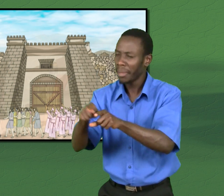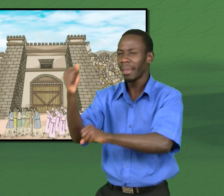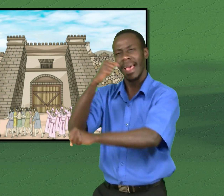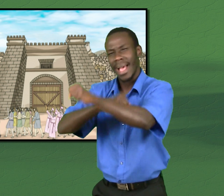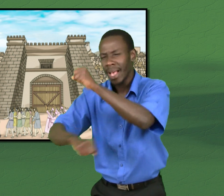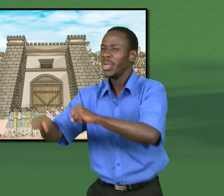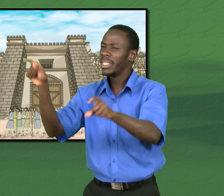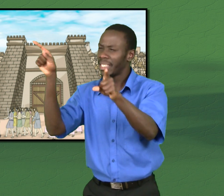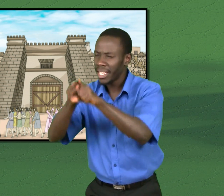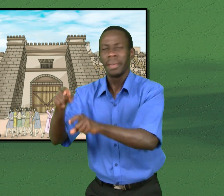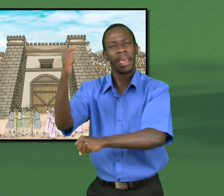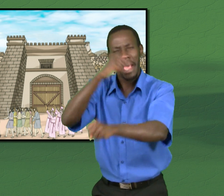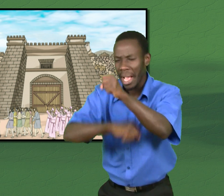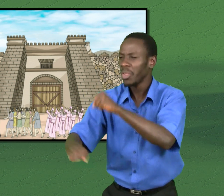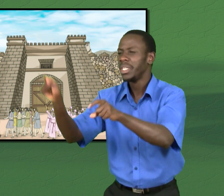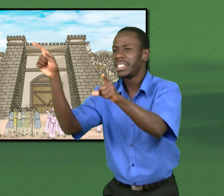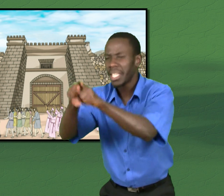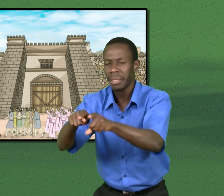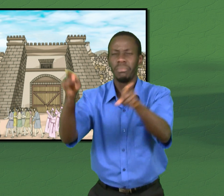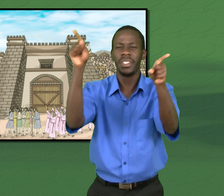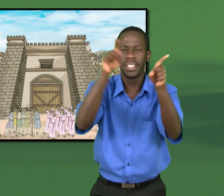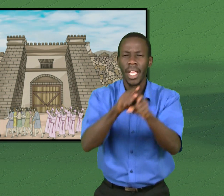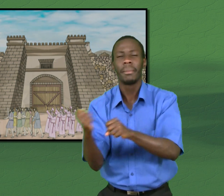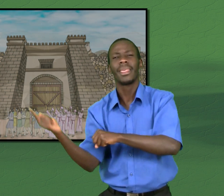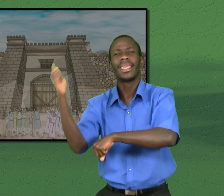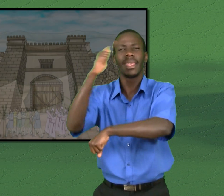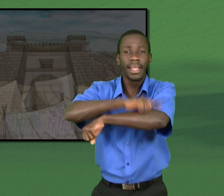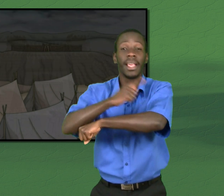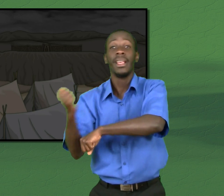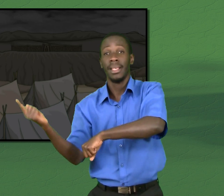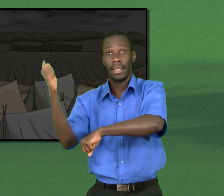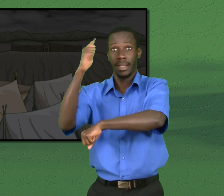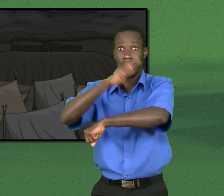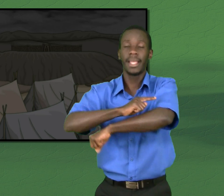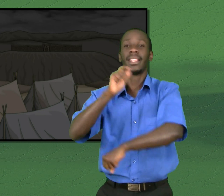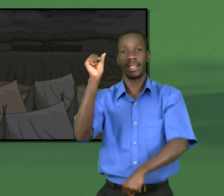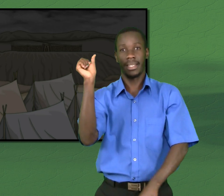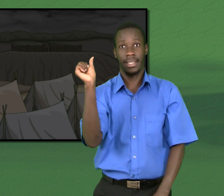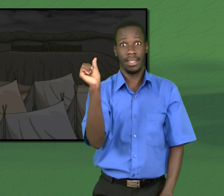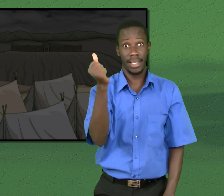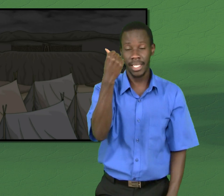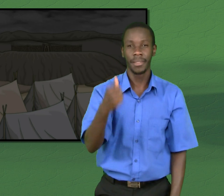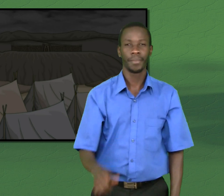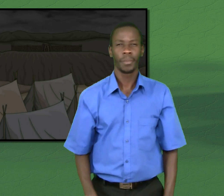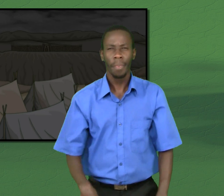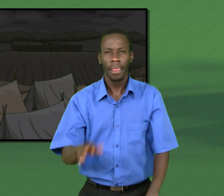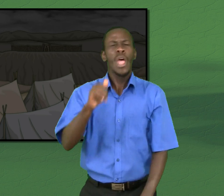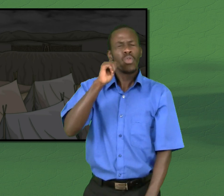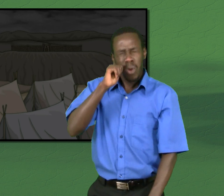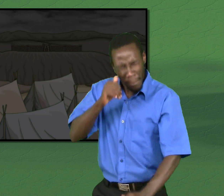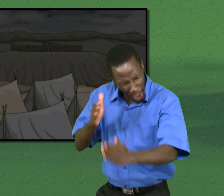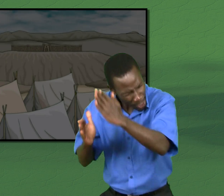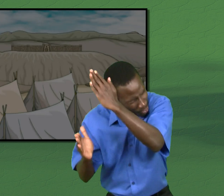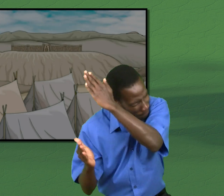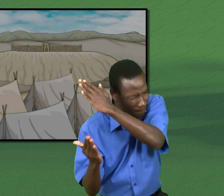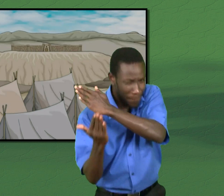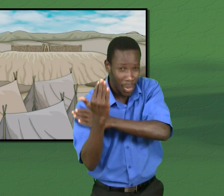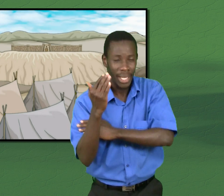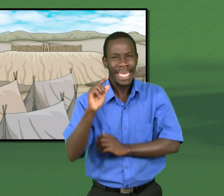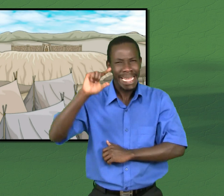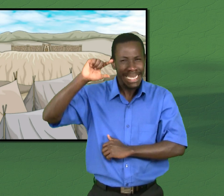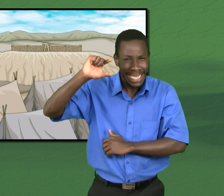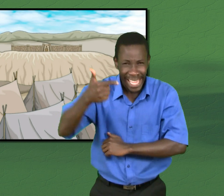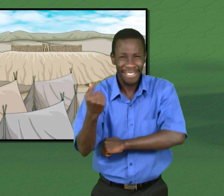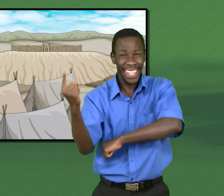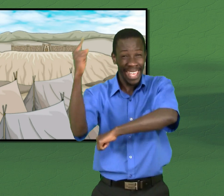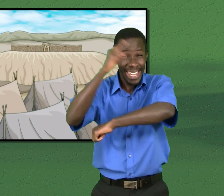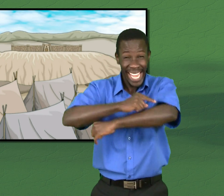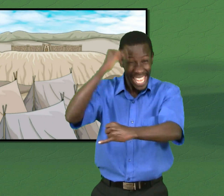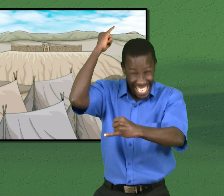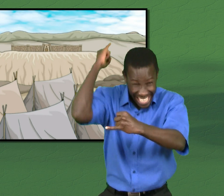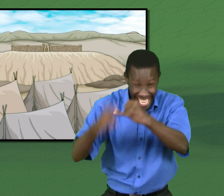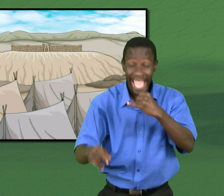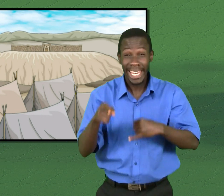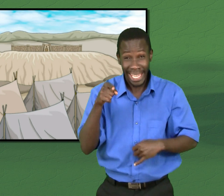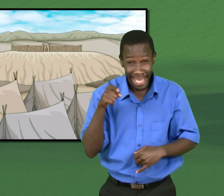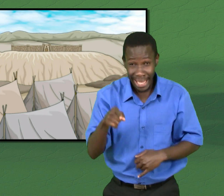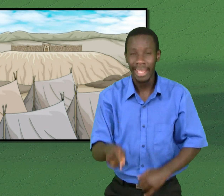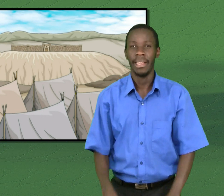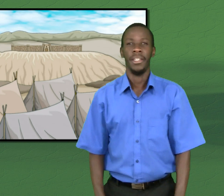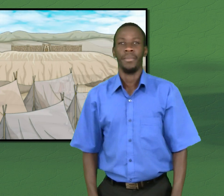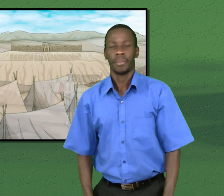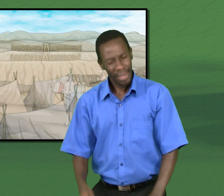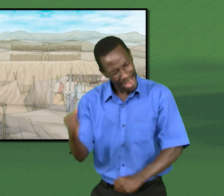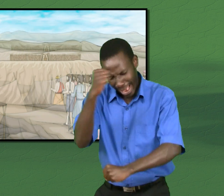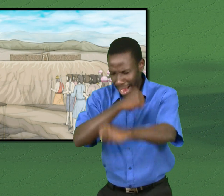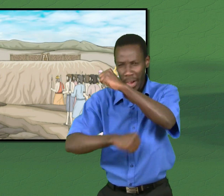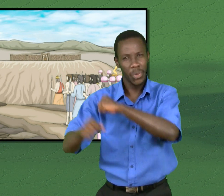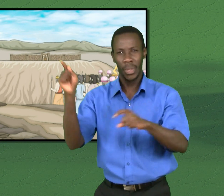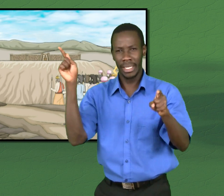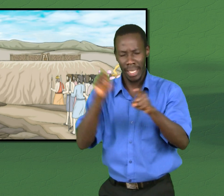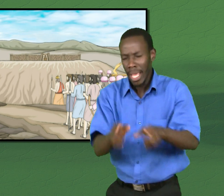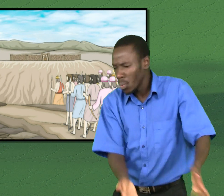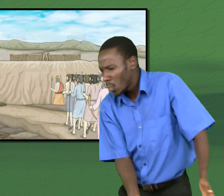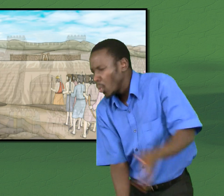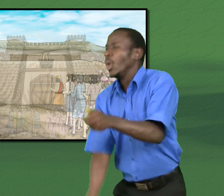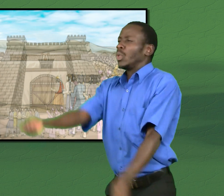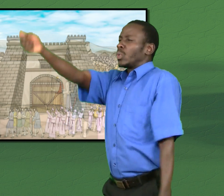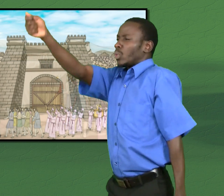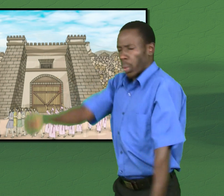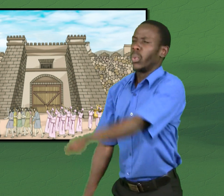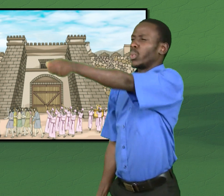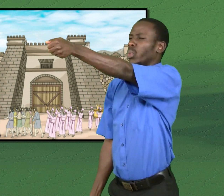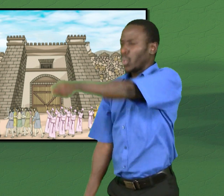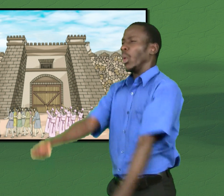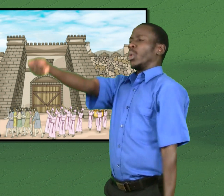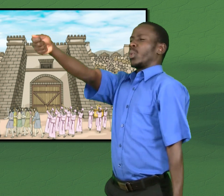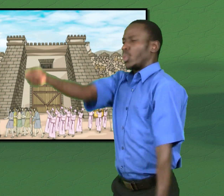They did this for six days.